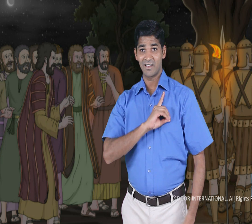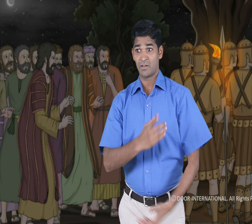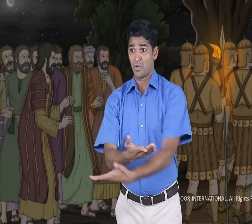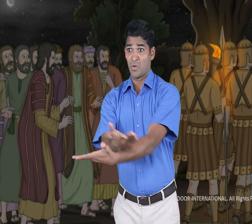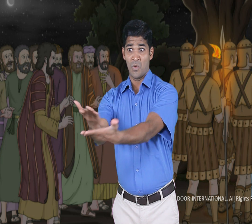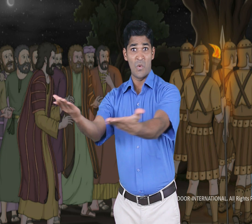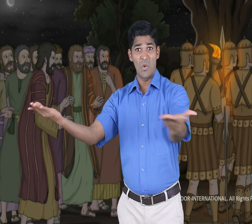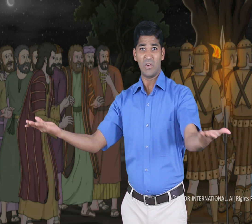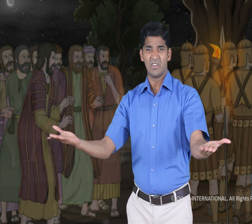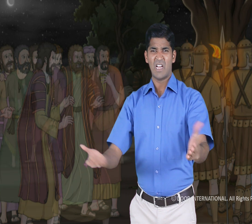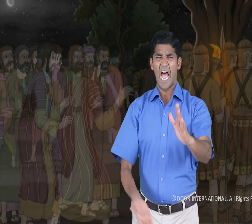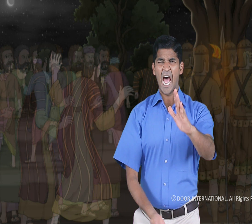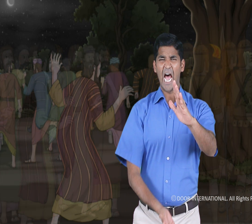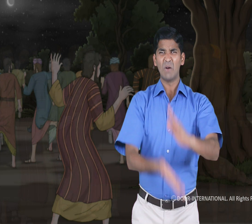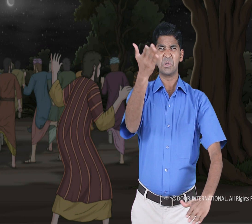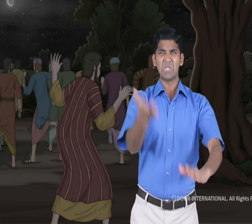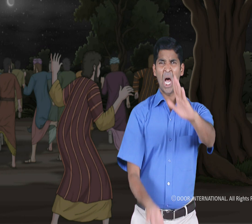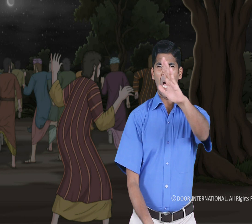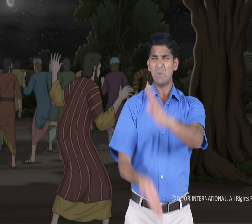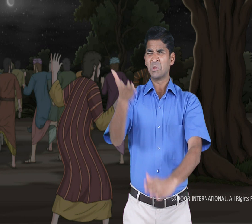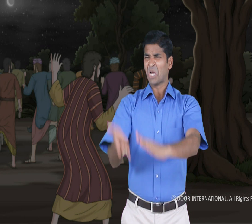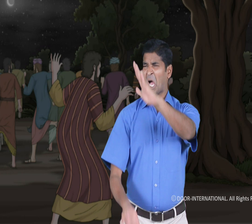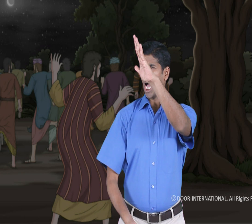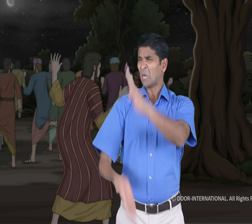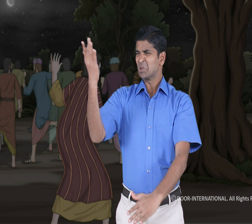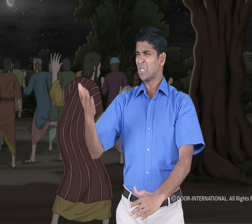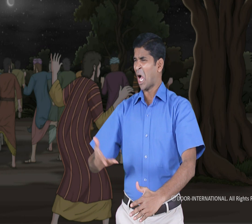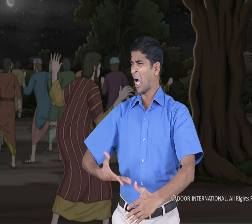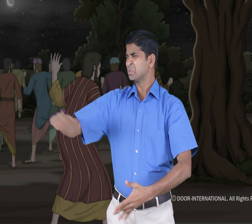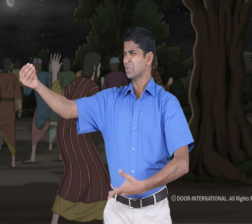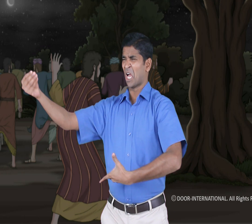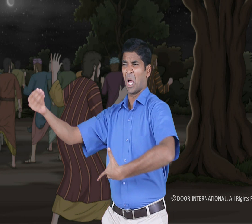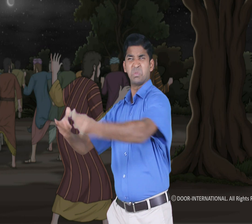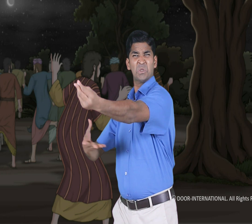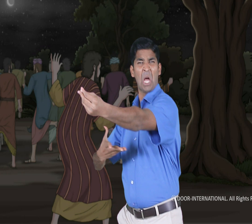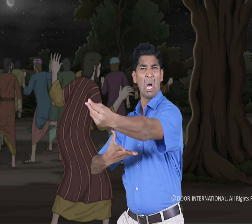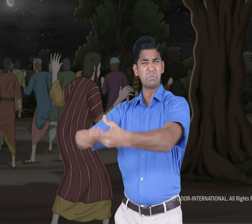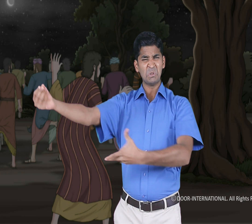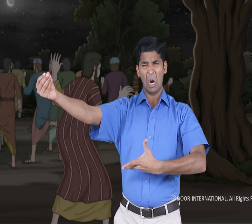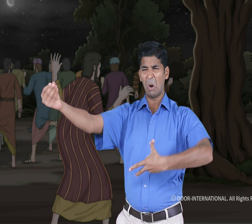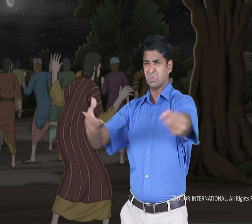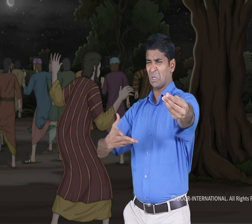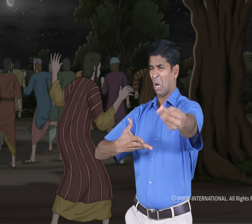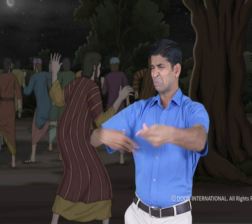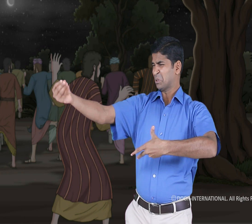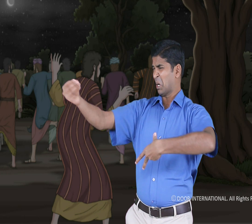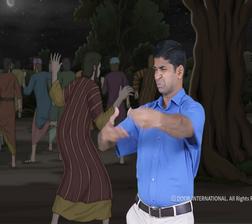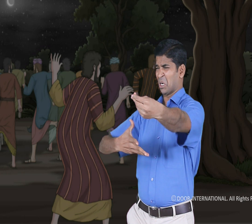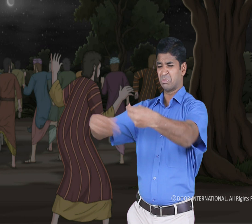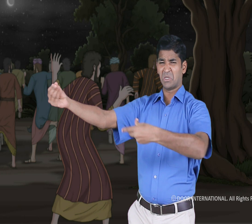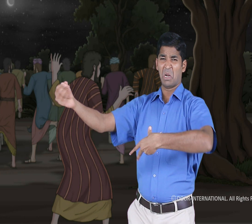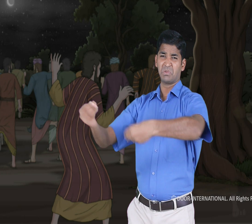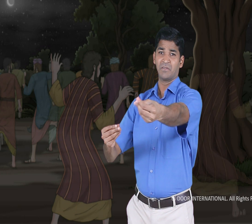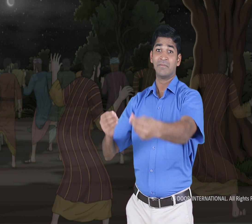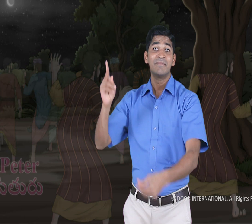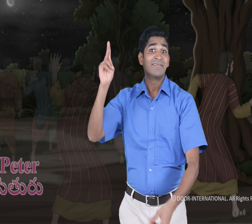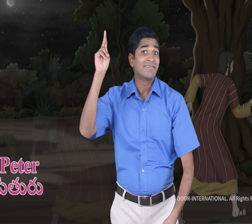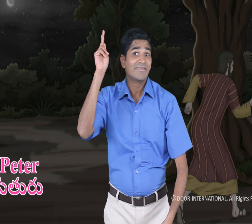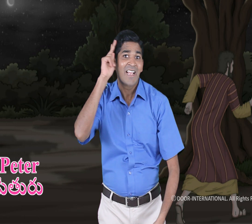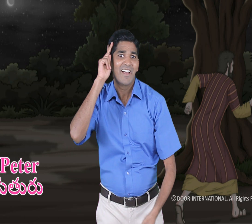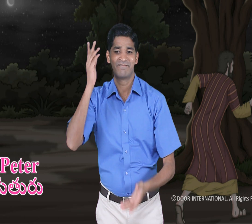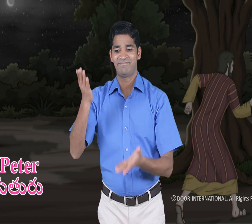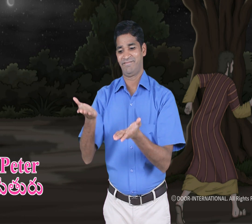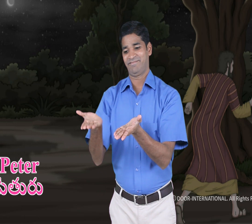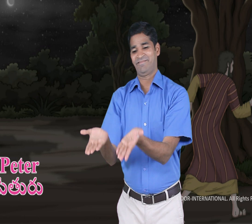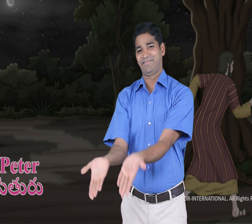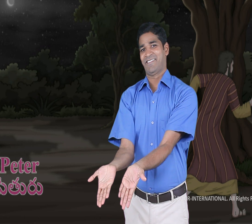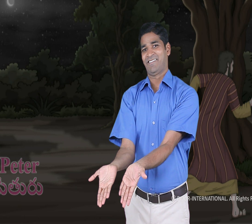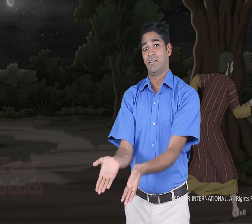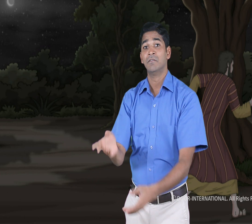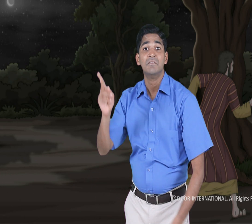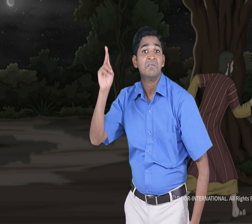Then all the disciples deserted Him and fled. Those who had arrested Jesus led Him away to the house of Caiaphas the high priest, where the scribes and elders had gathered.